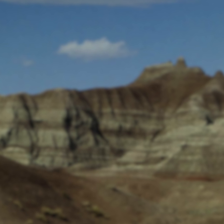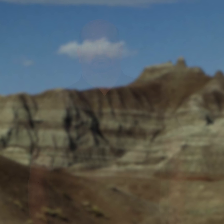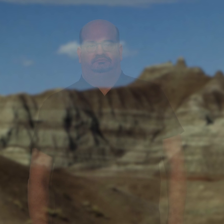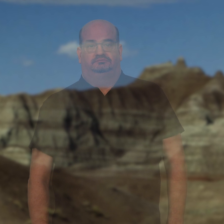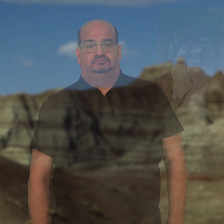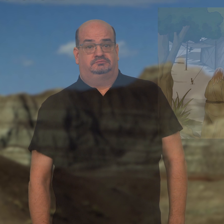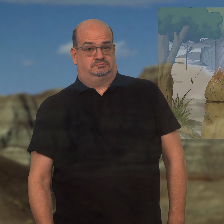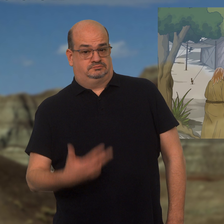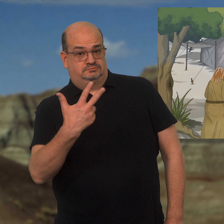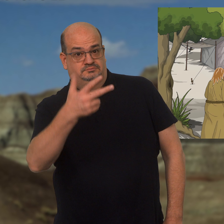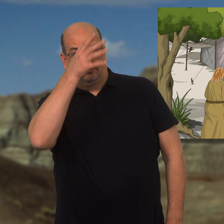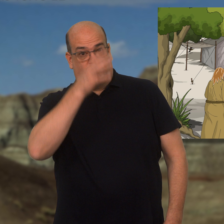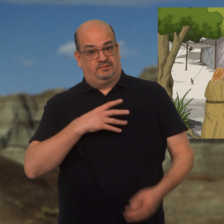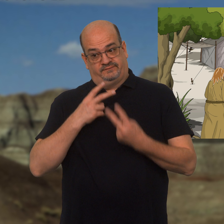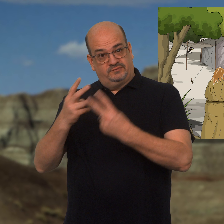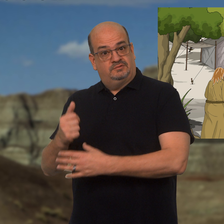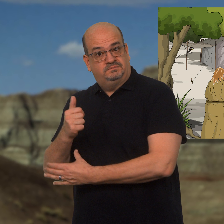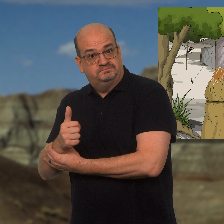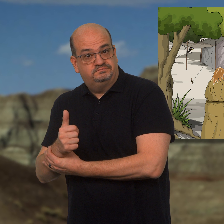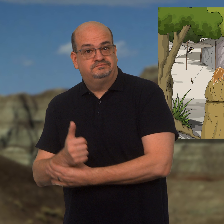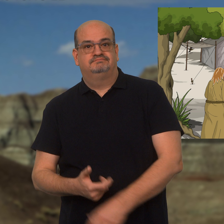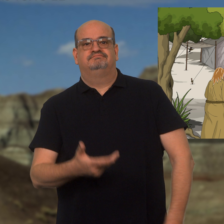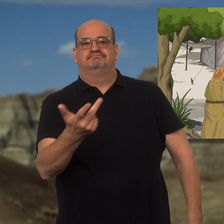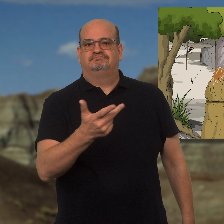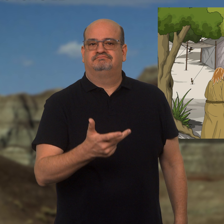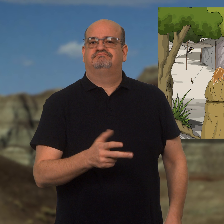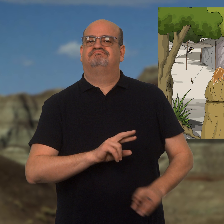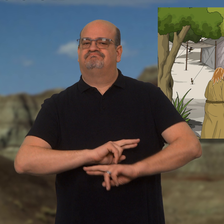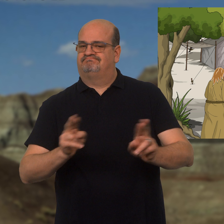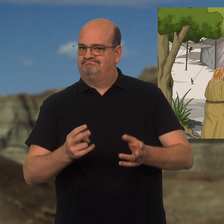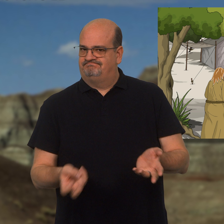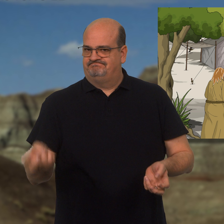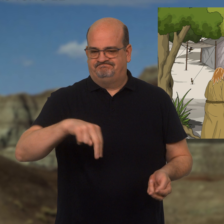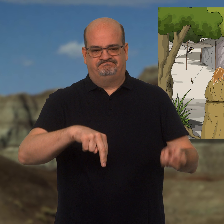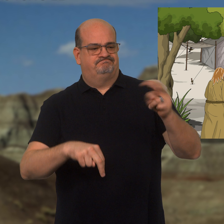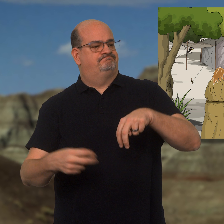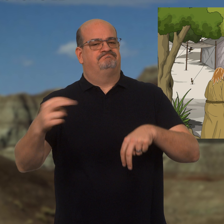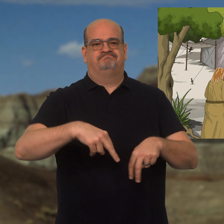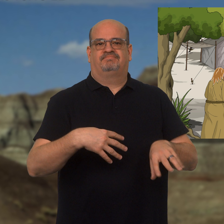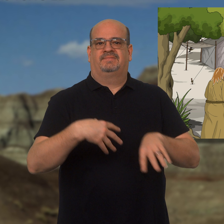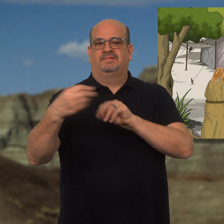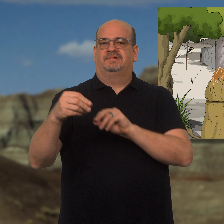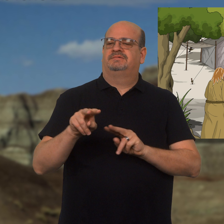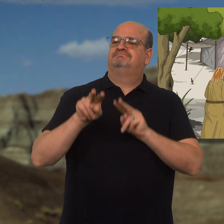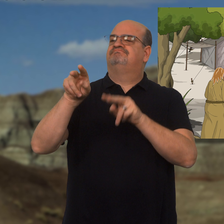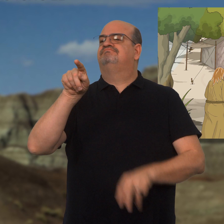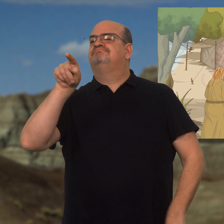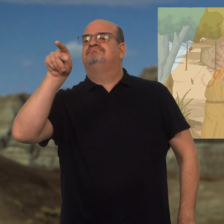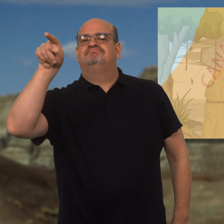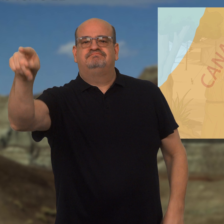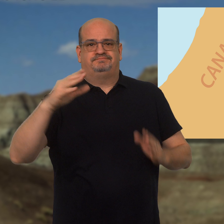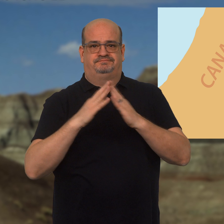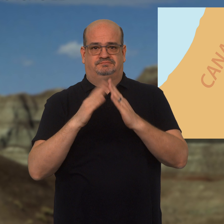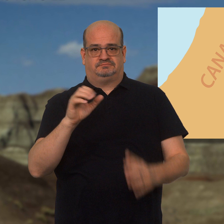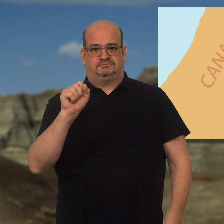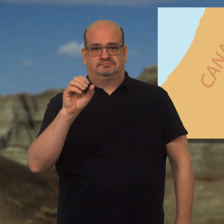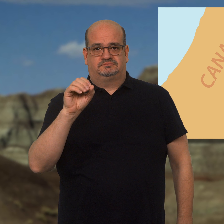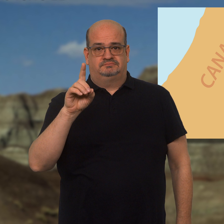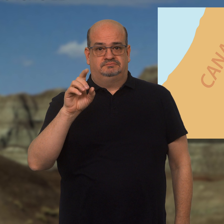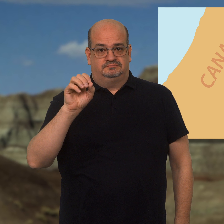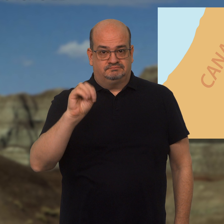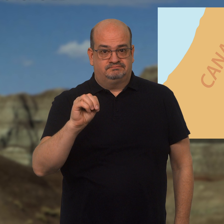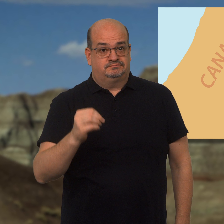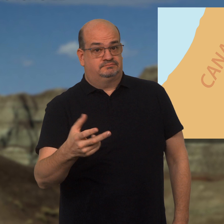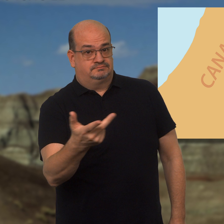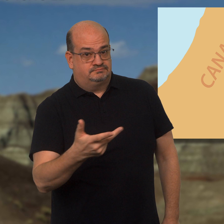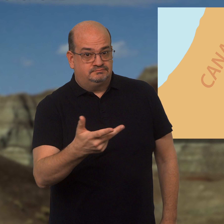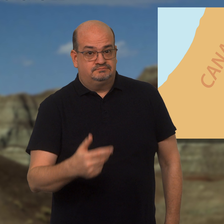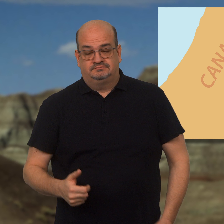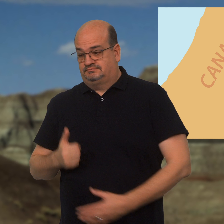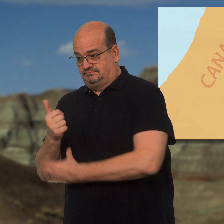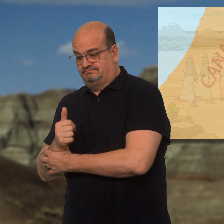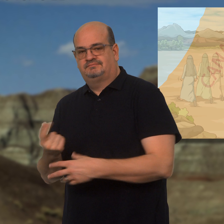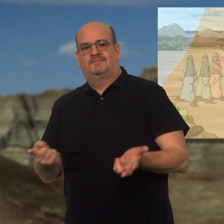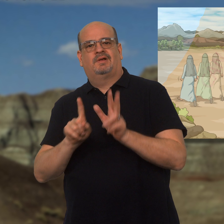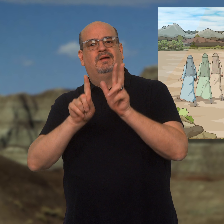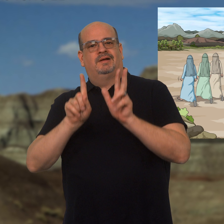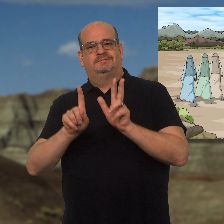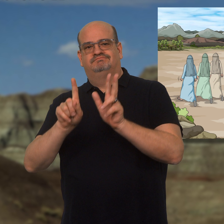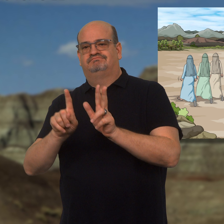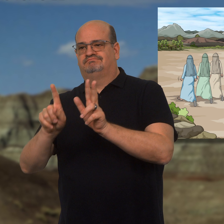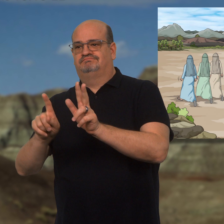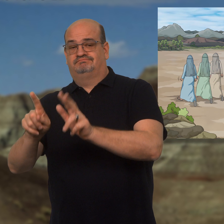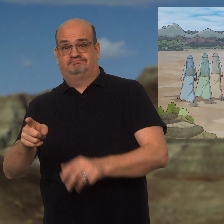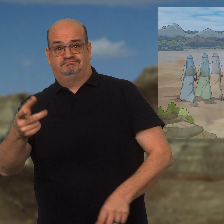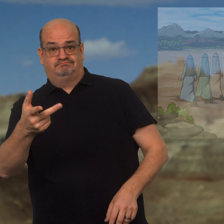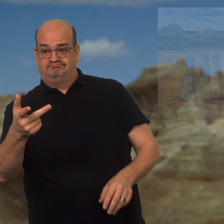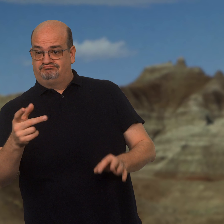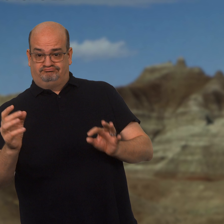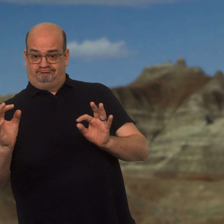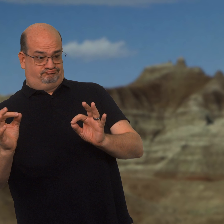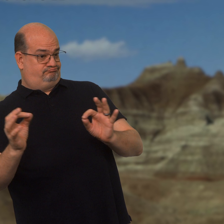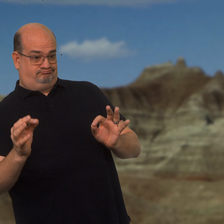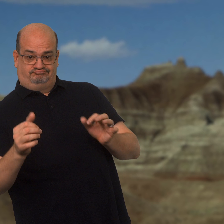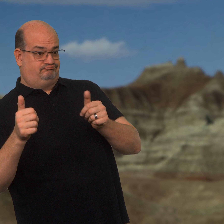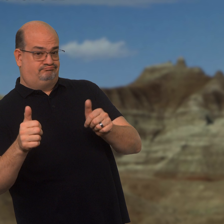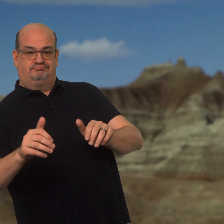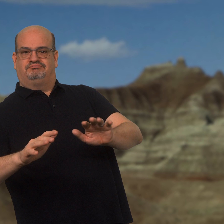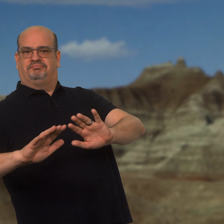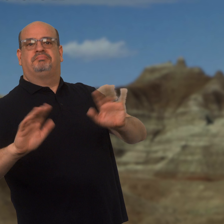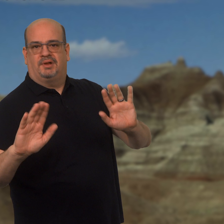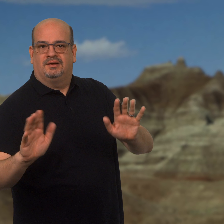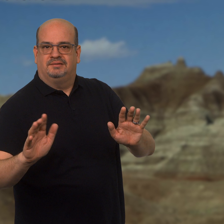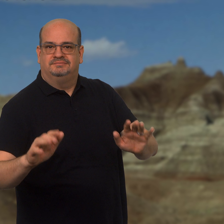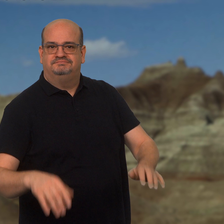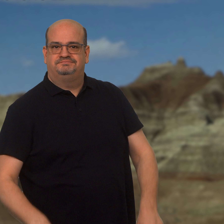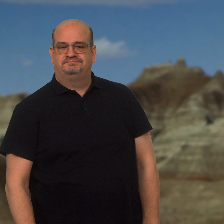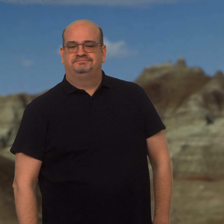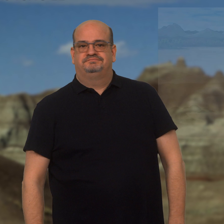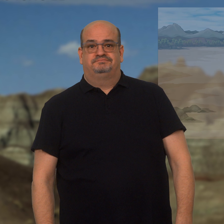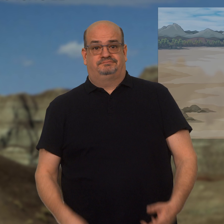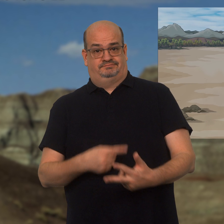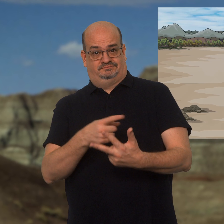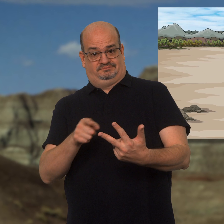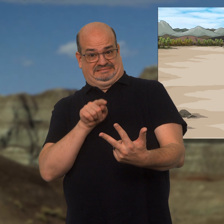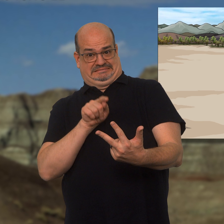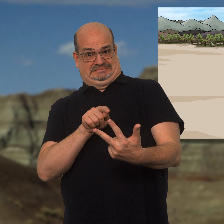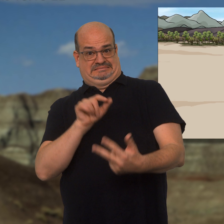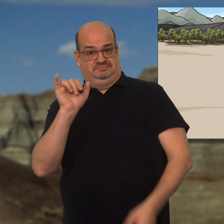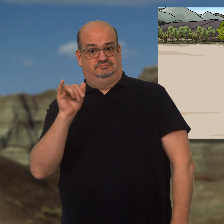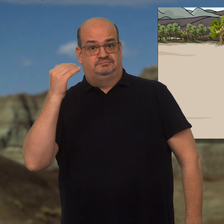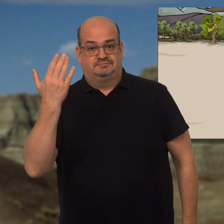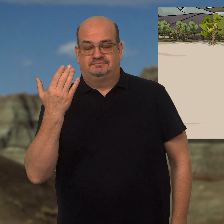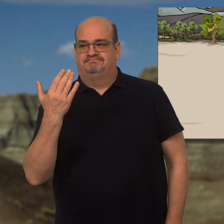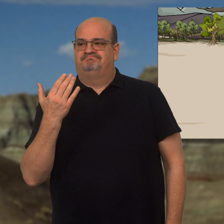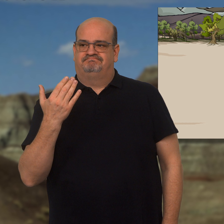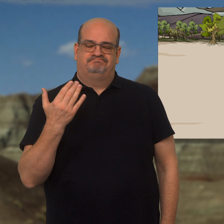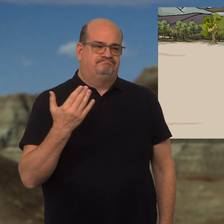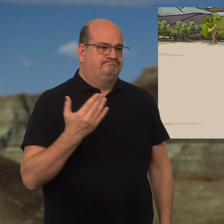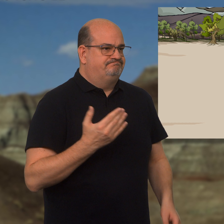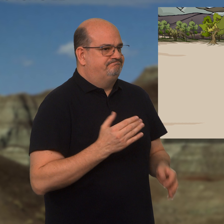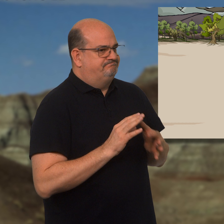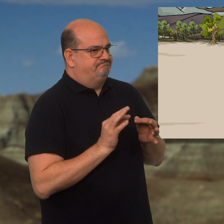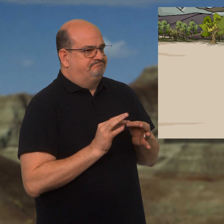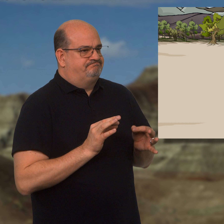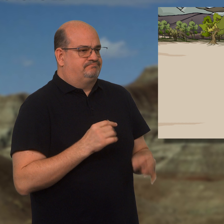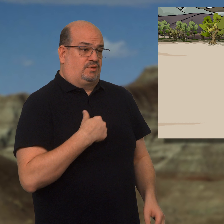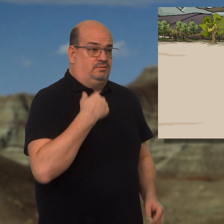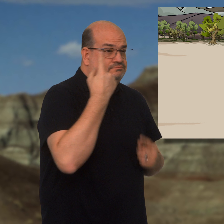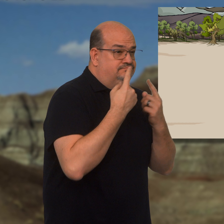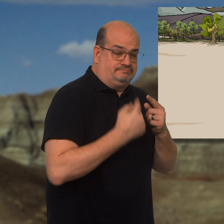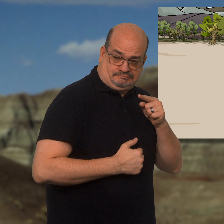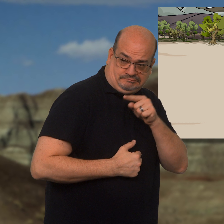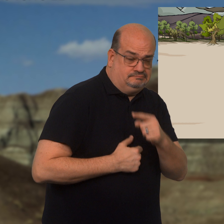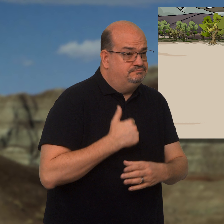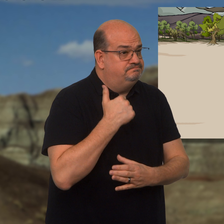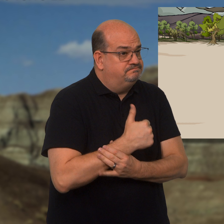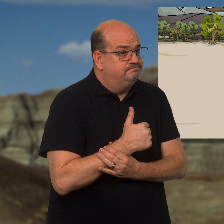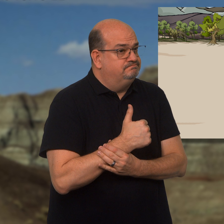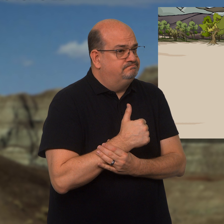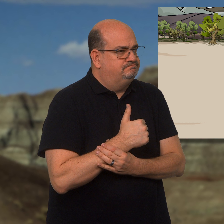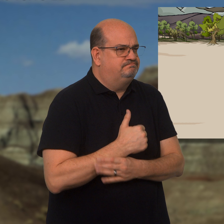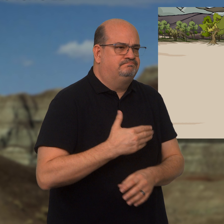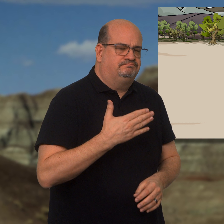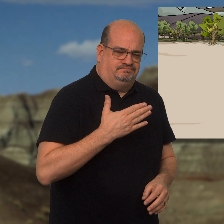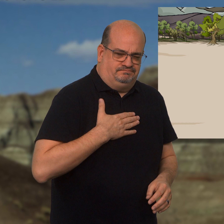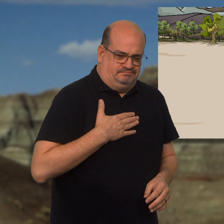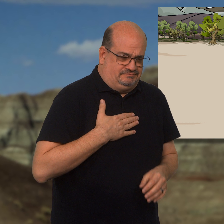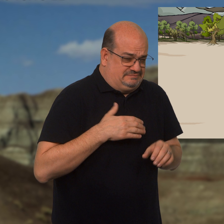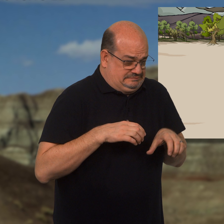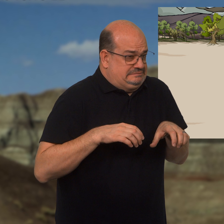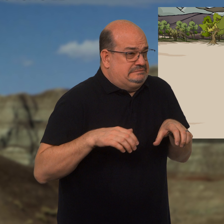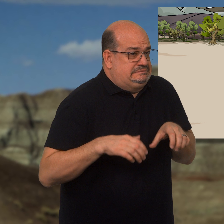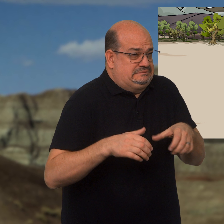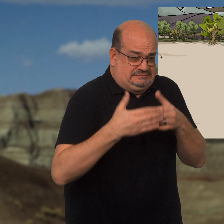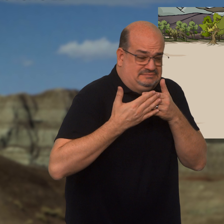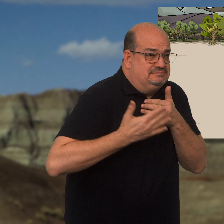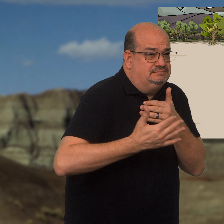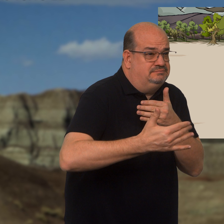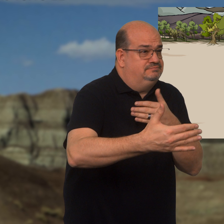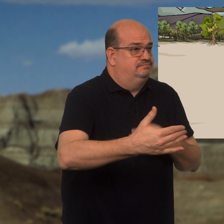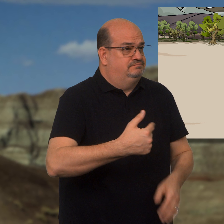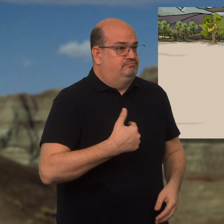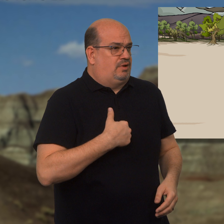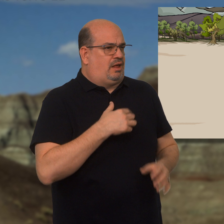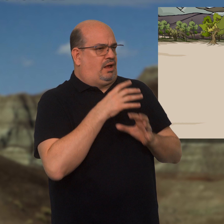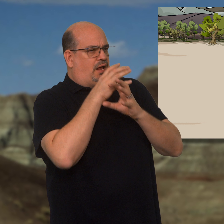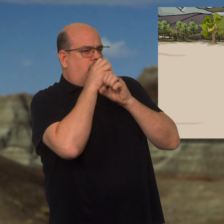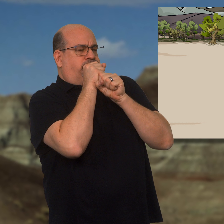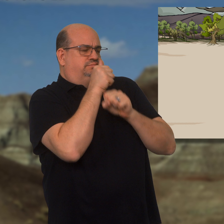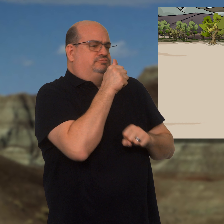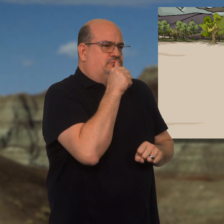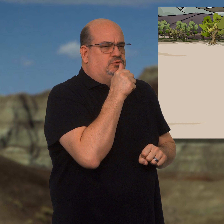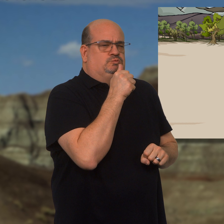When the men got up to leave, they looked out over Sodom, and Abraham walked along with them to see them off.